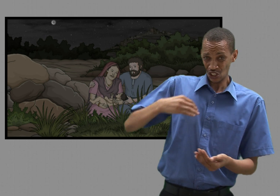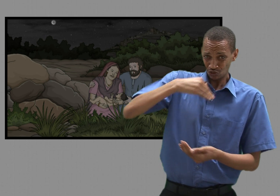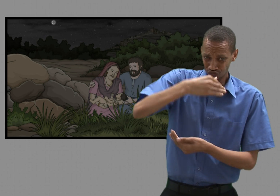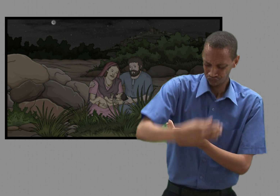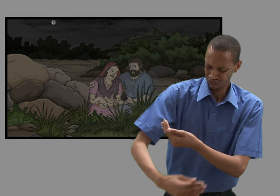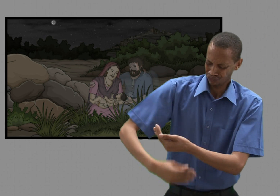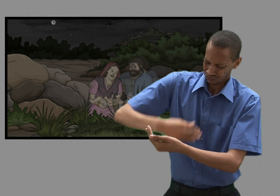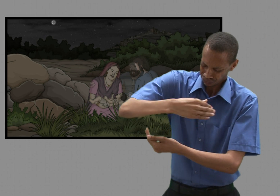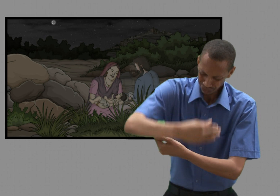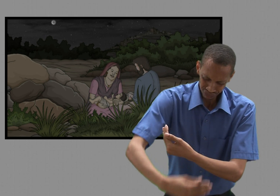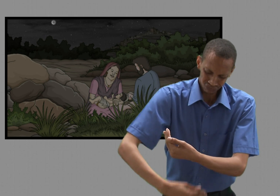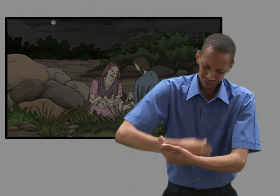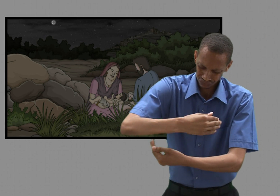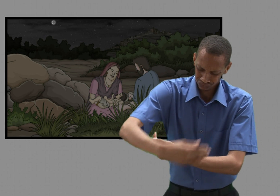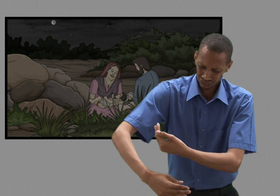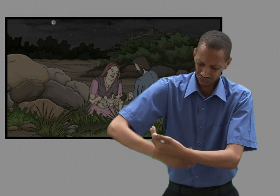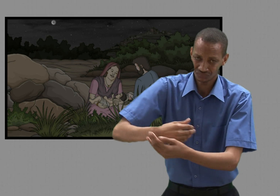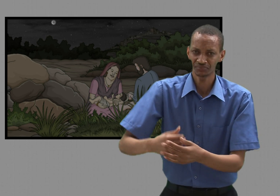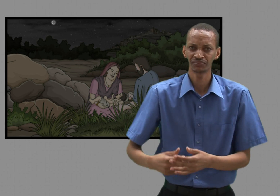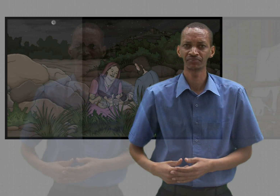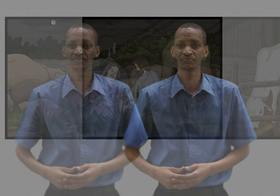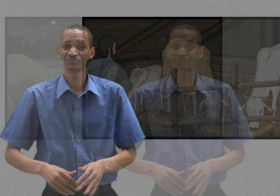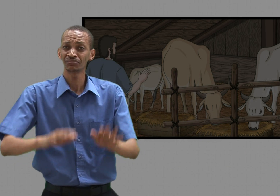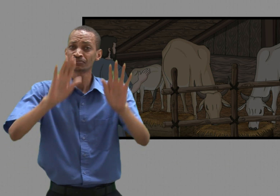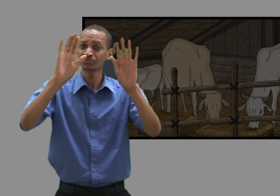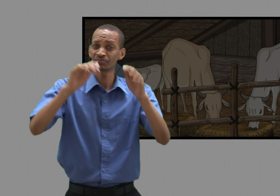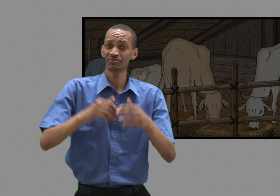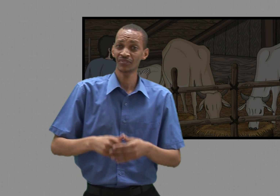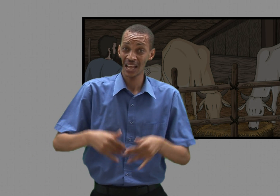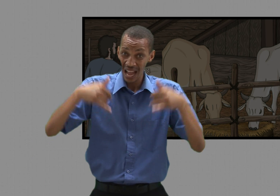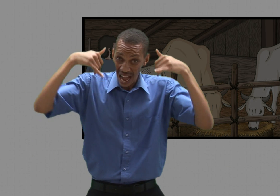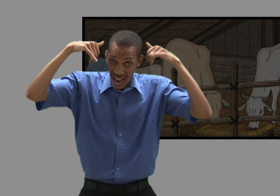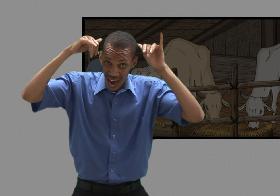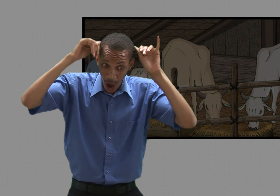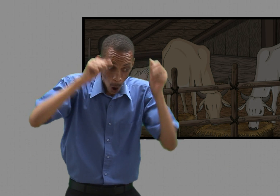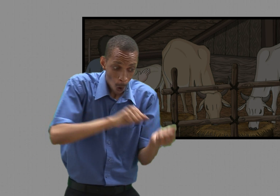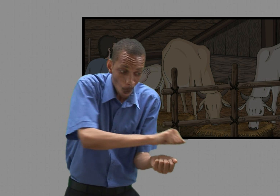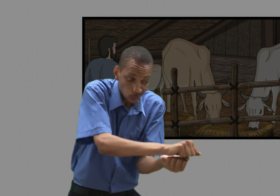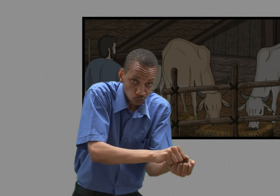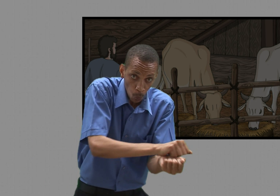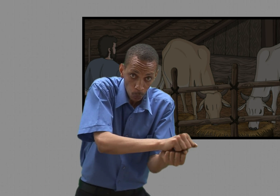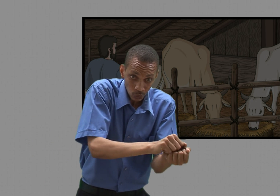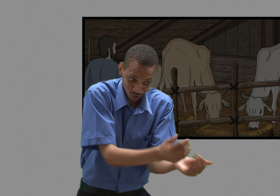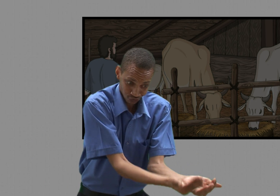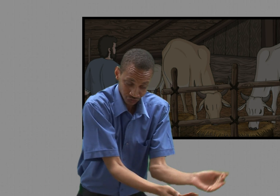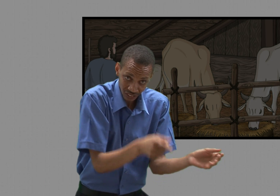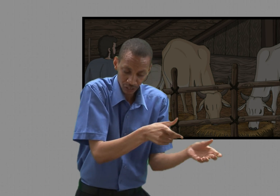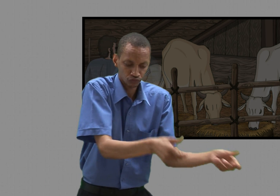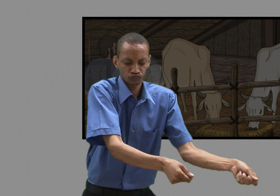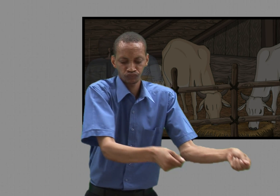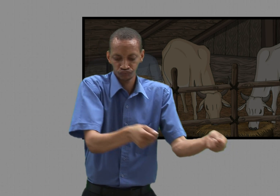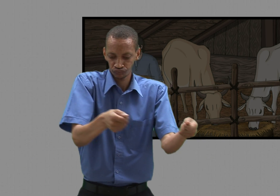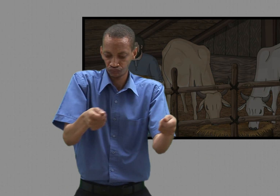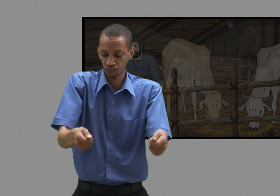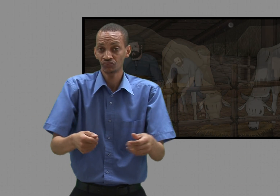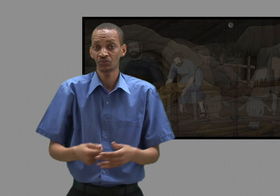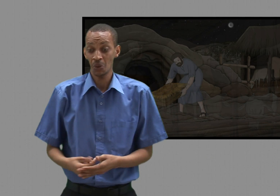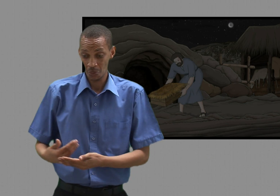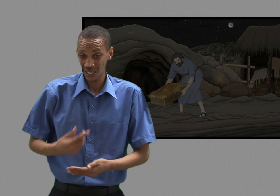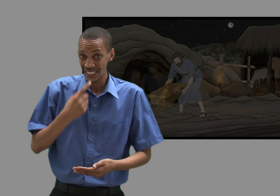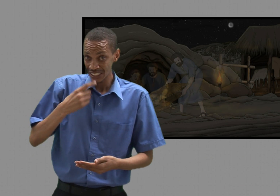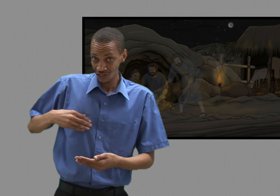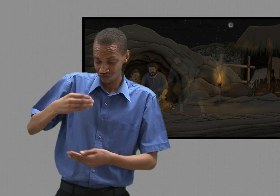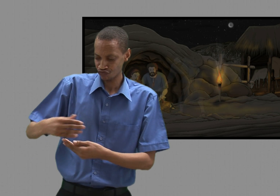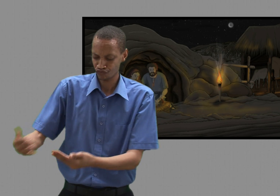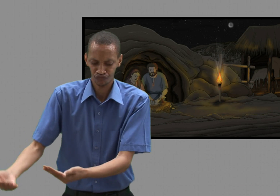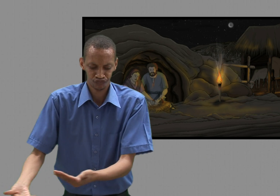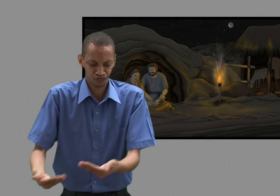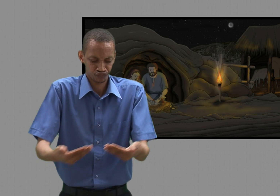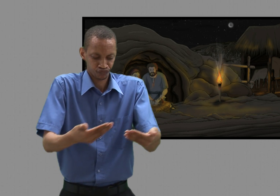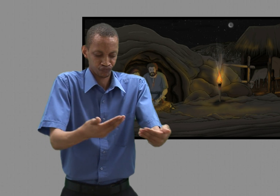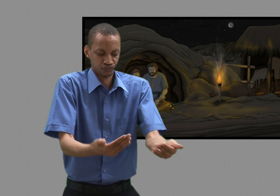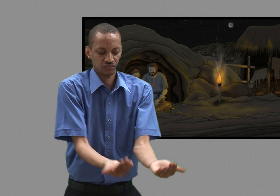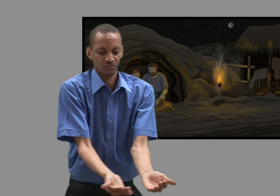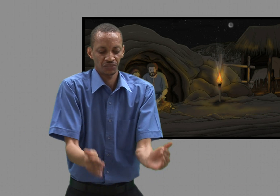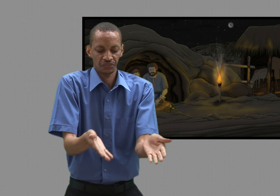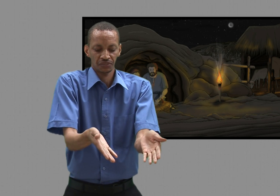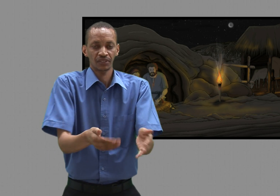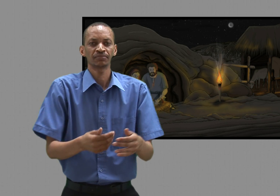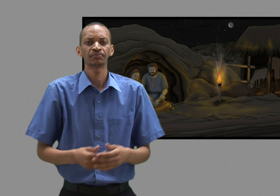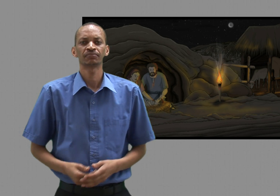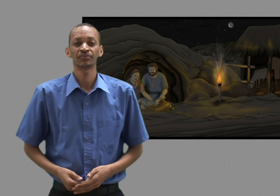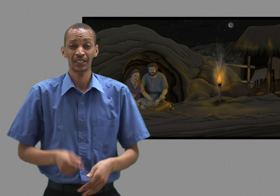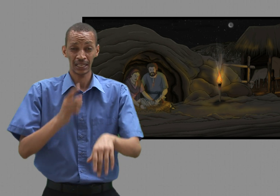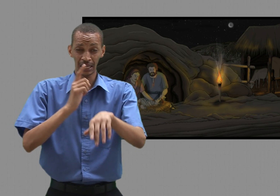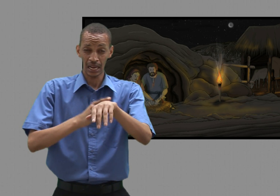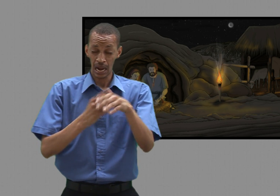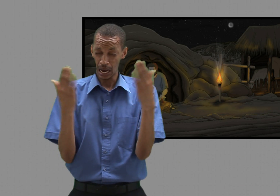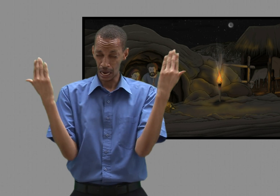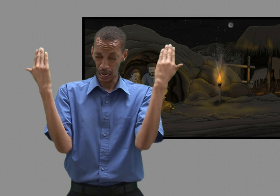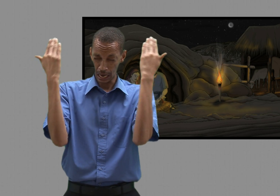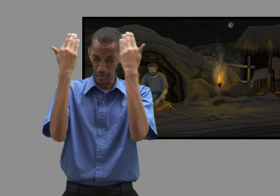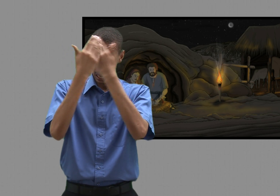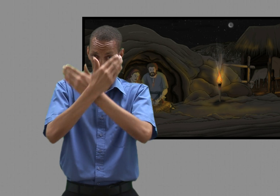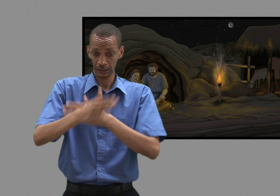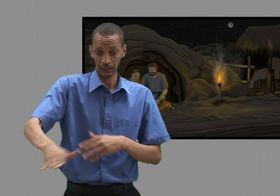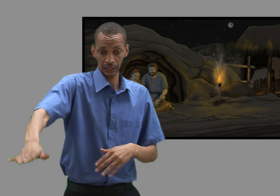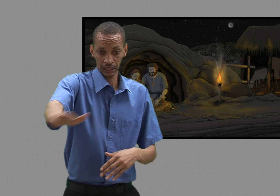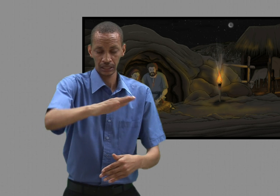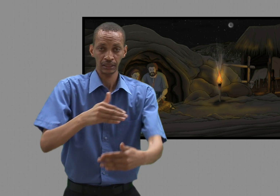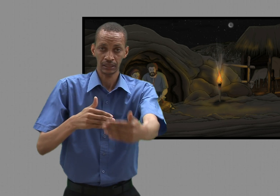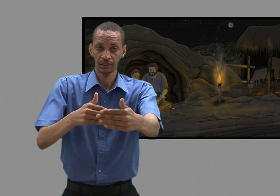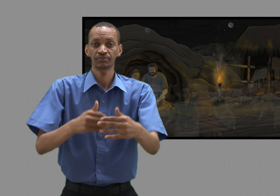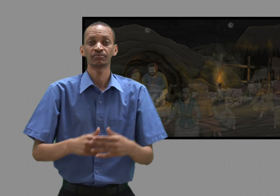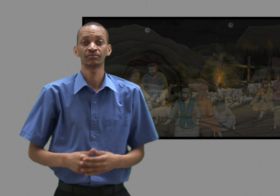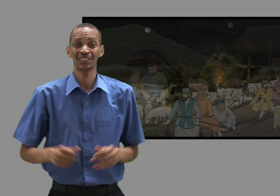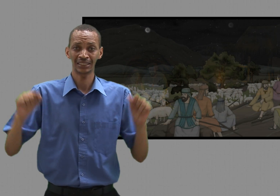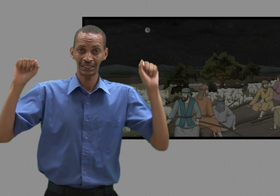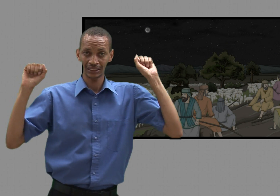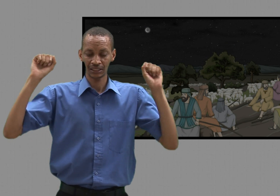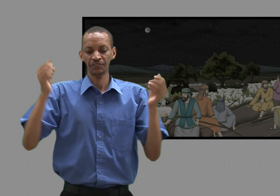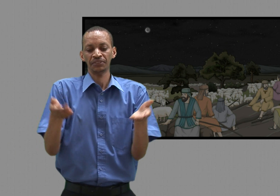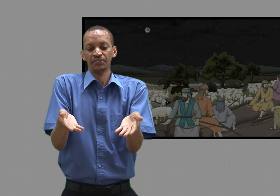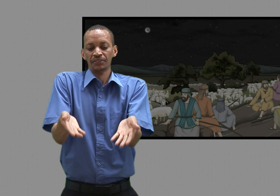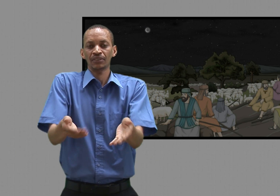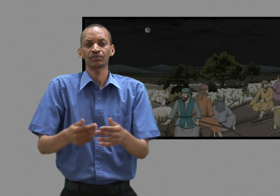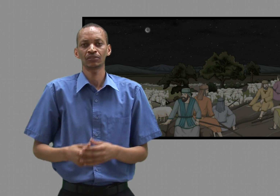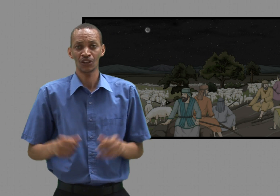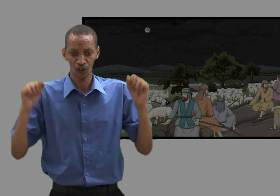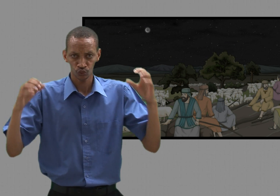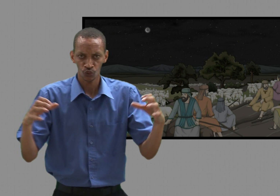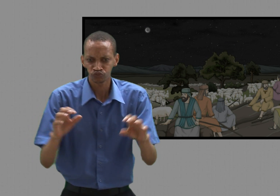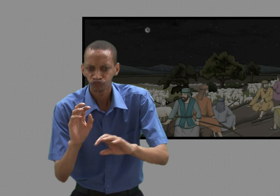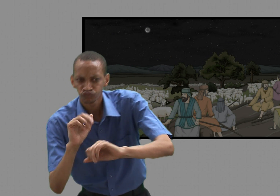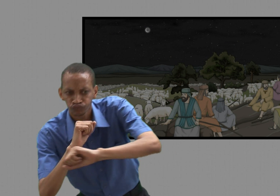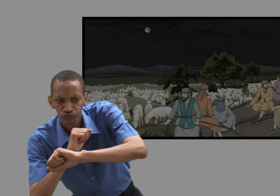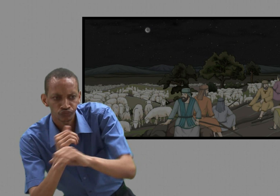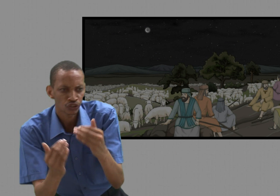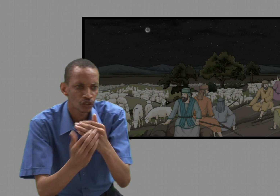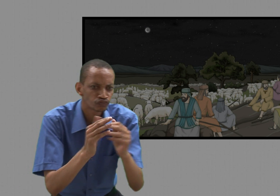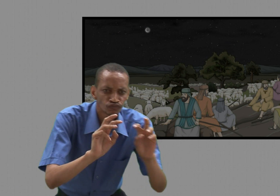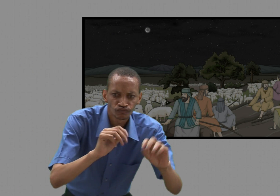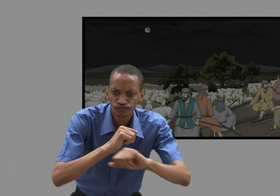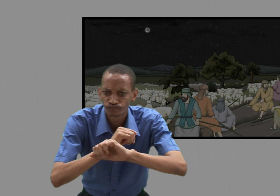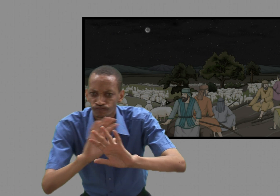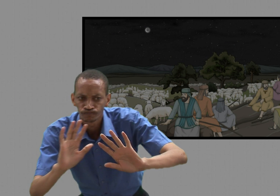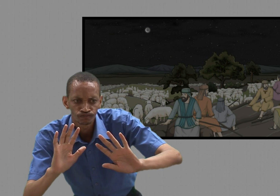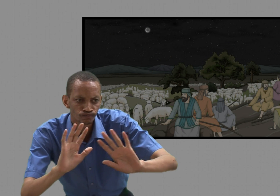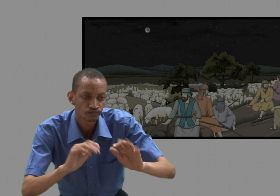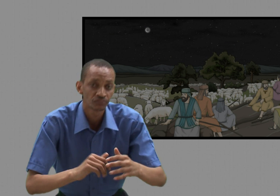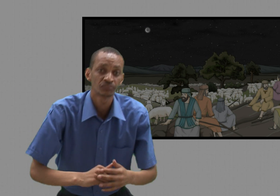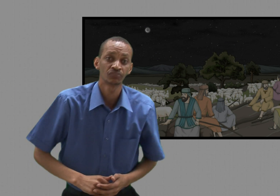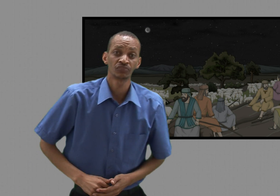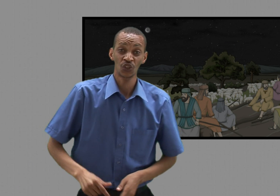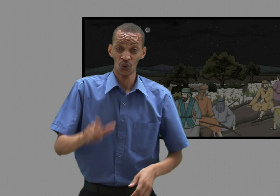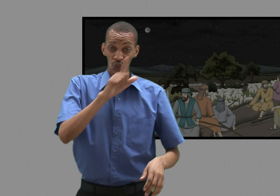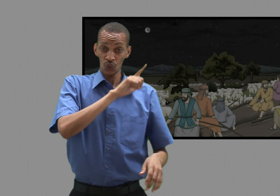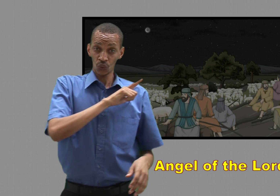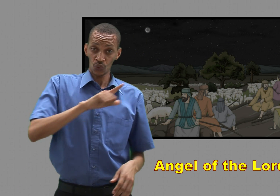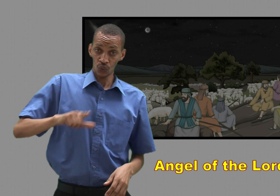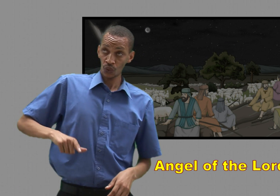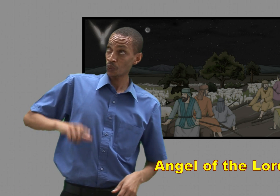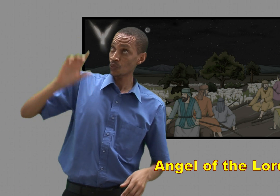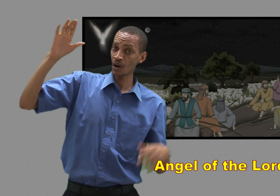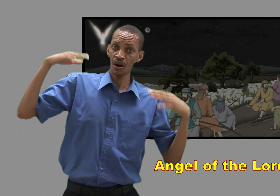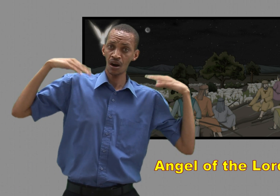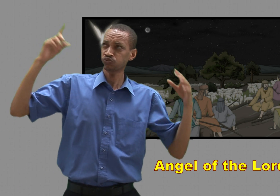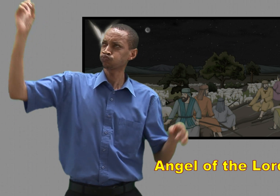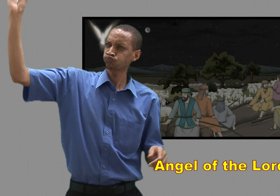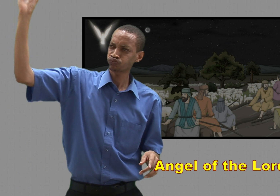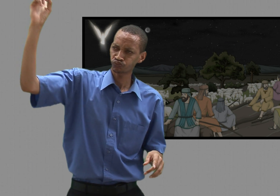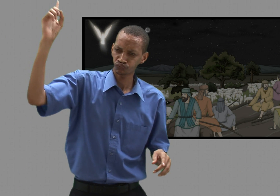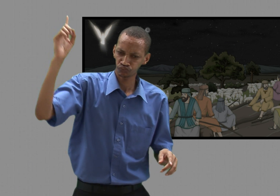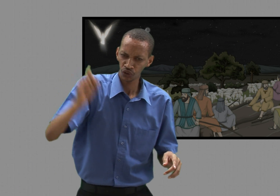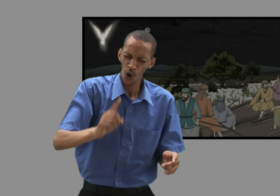She wrapped Him in swaddling cloths and laid Him in a manger, because there was no room for them in the inn. And there were shepherds residing in the fields nearby, keeping watch over their flocks by night.